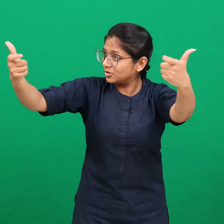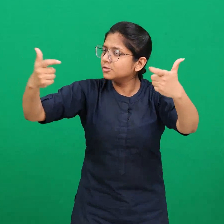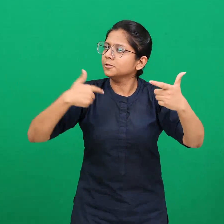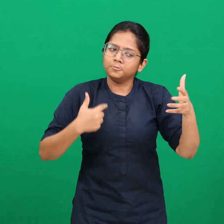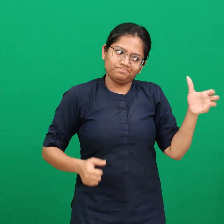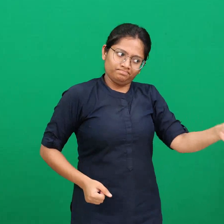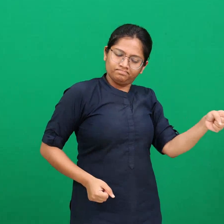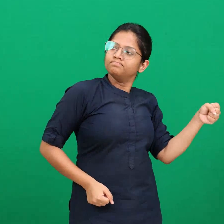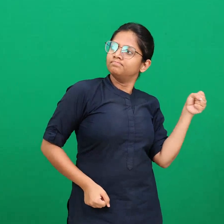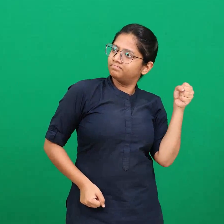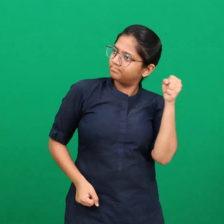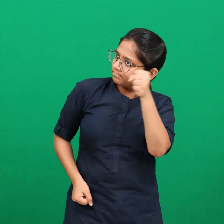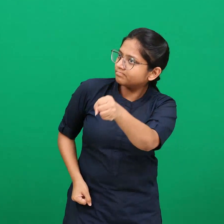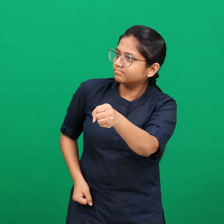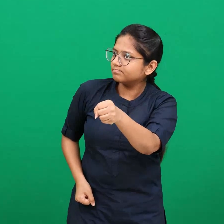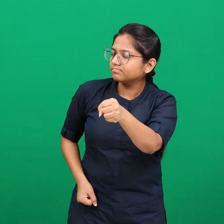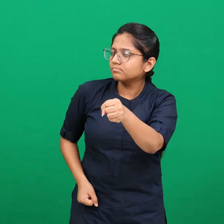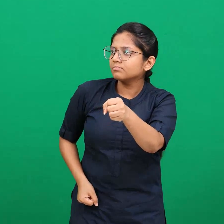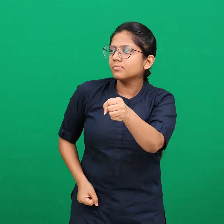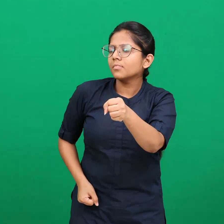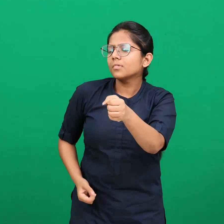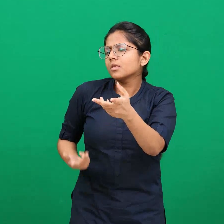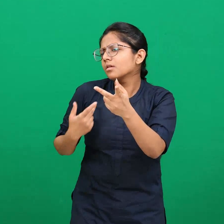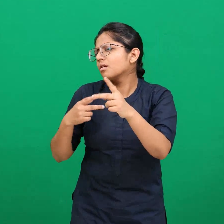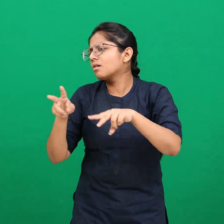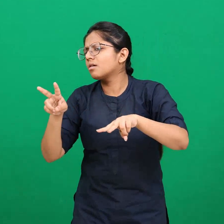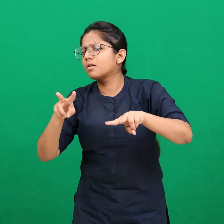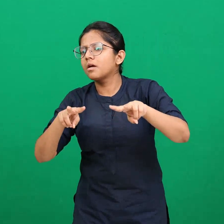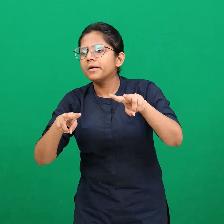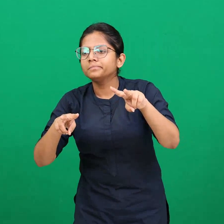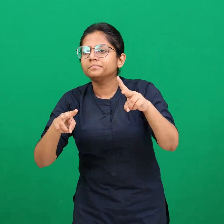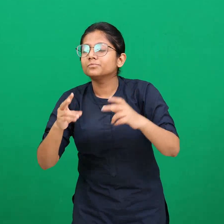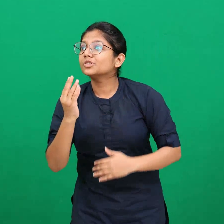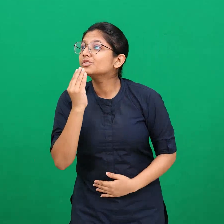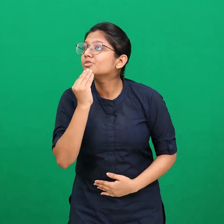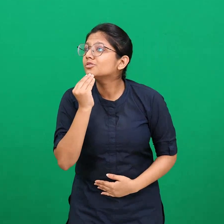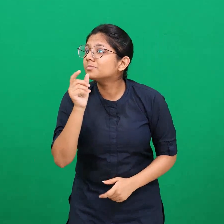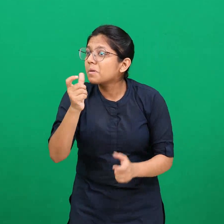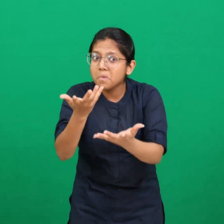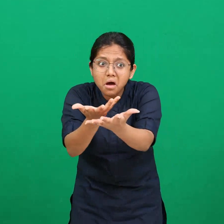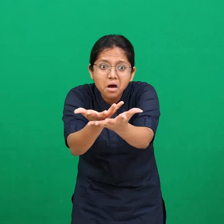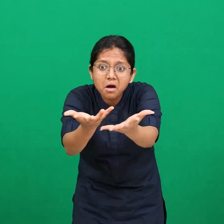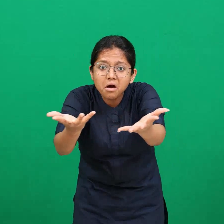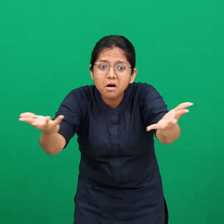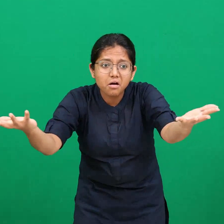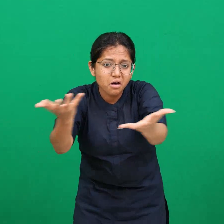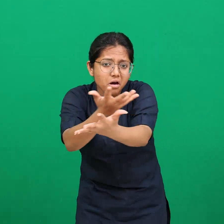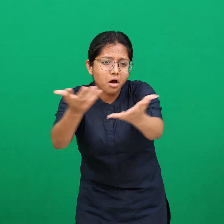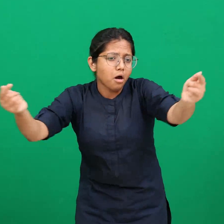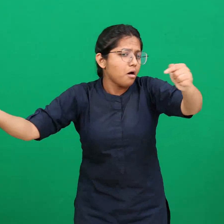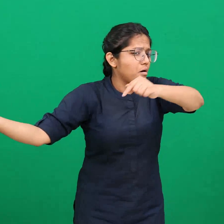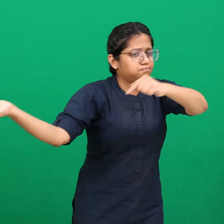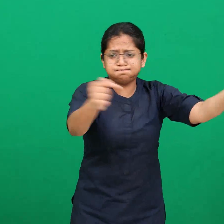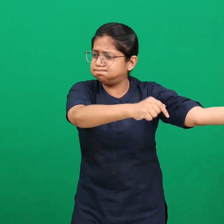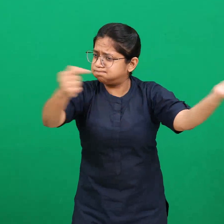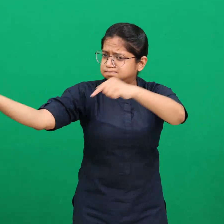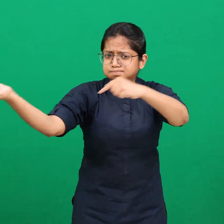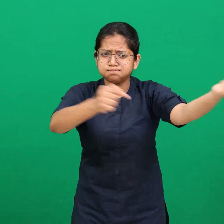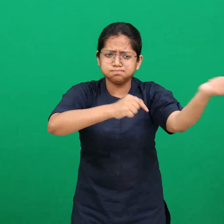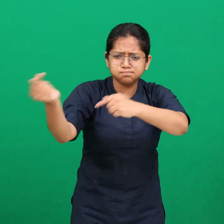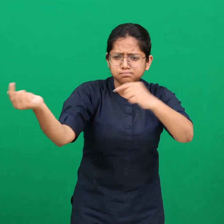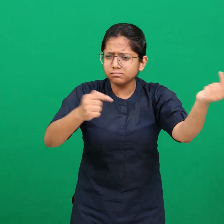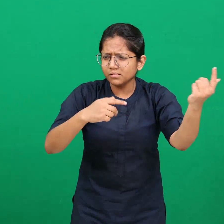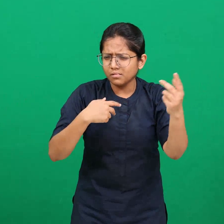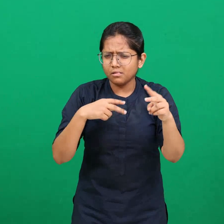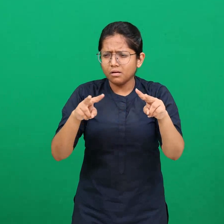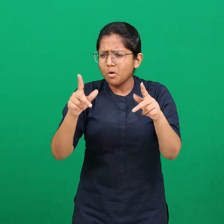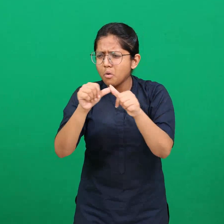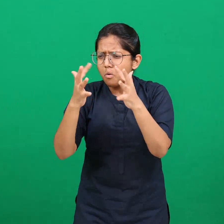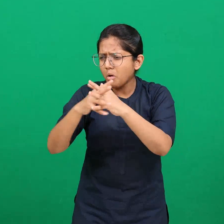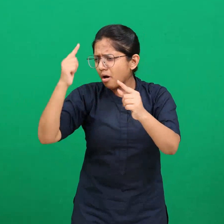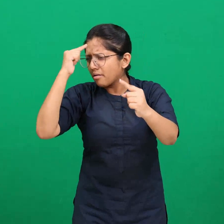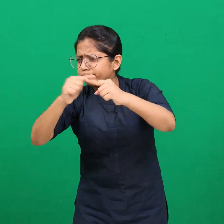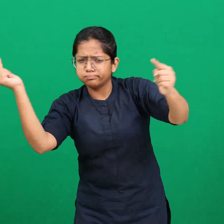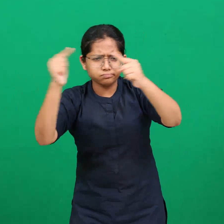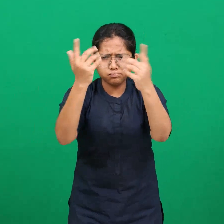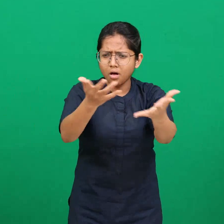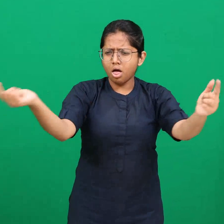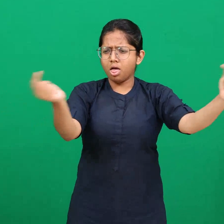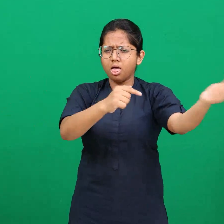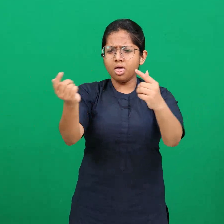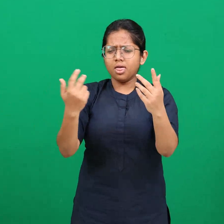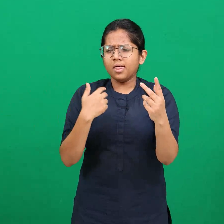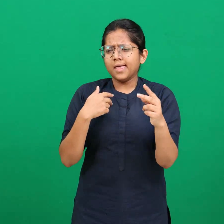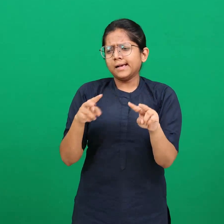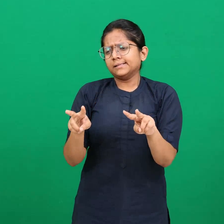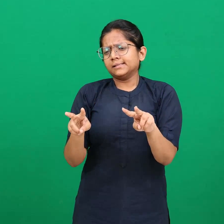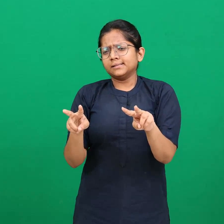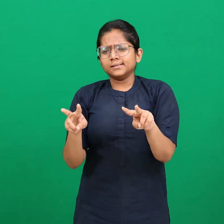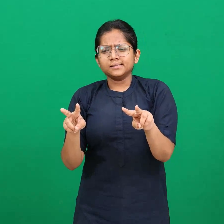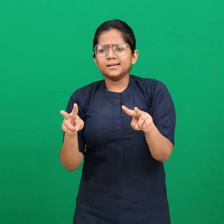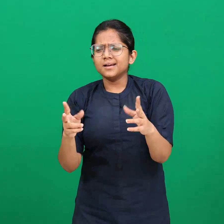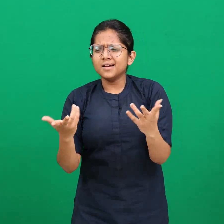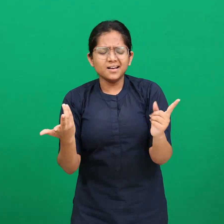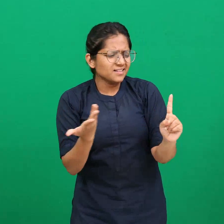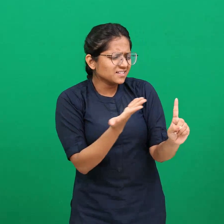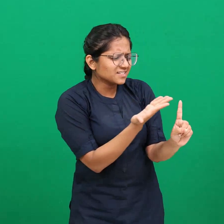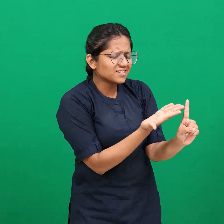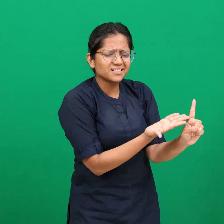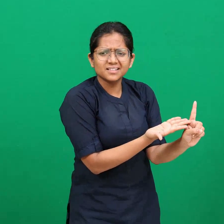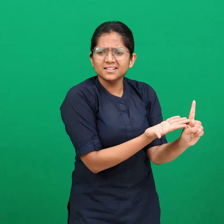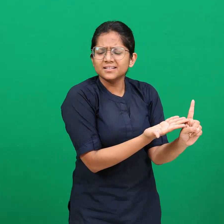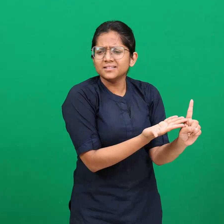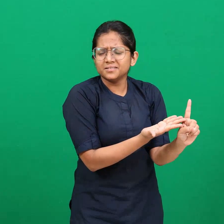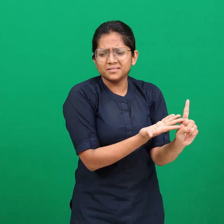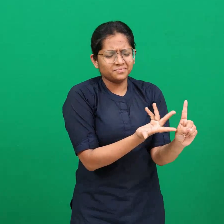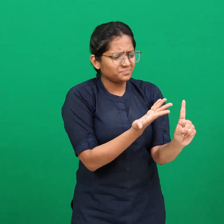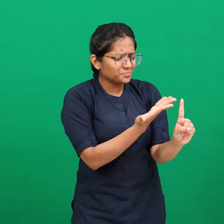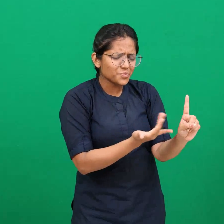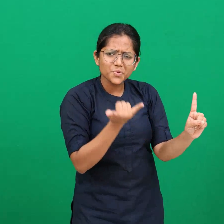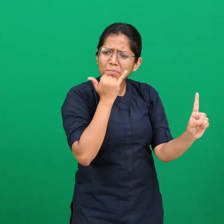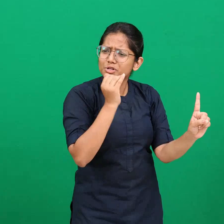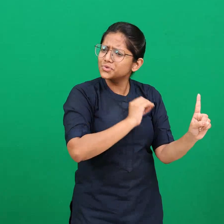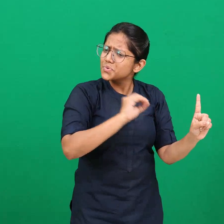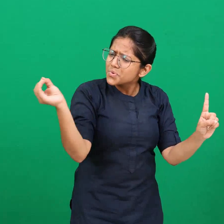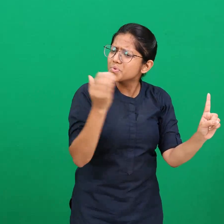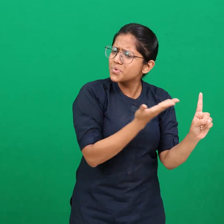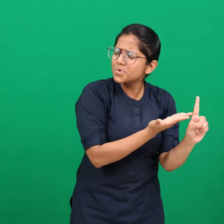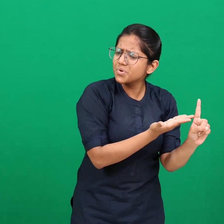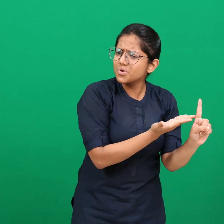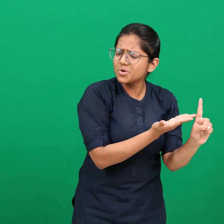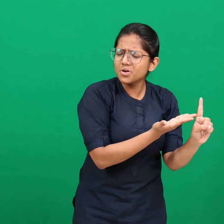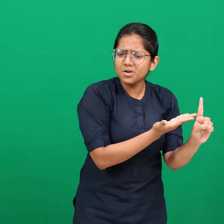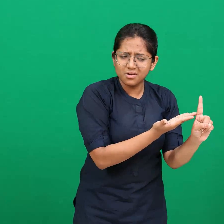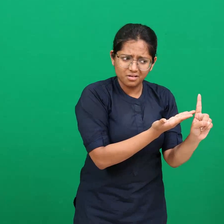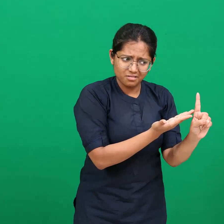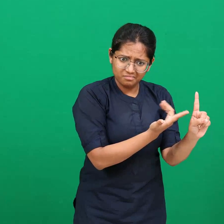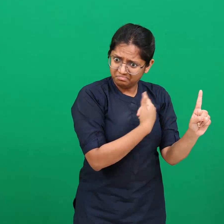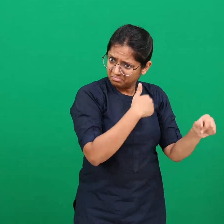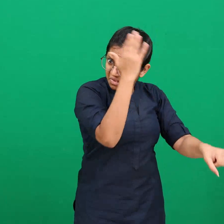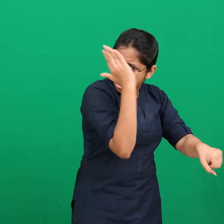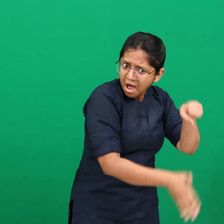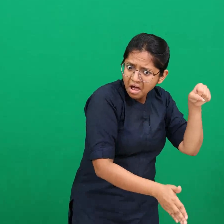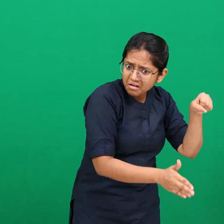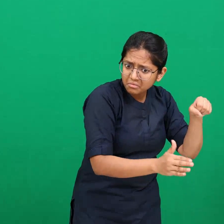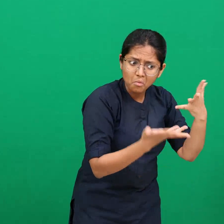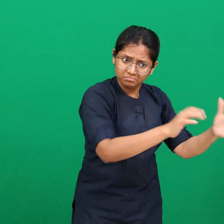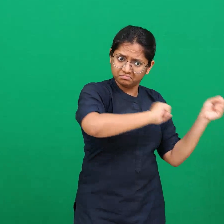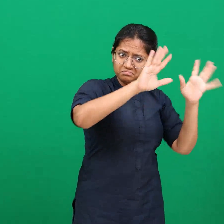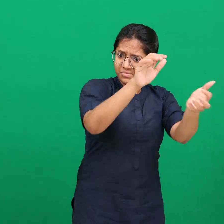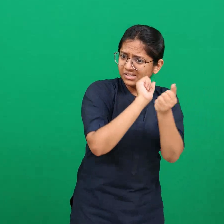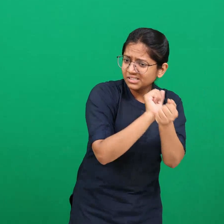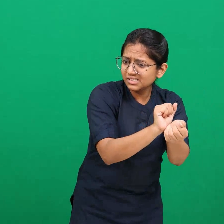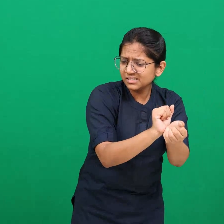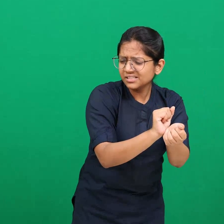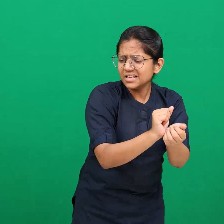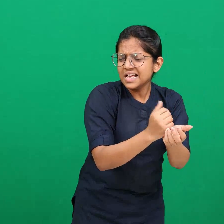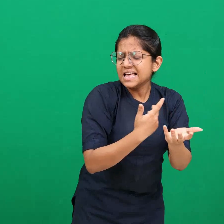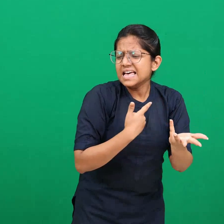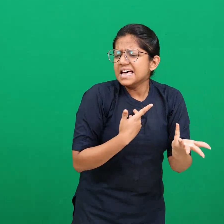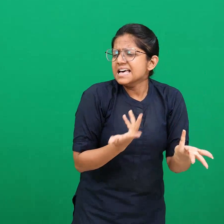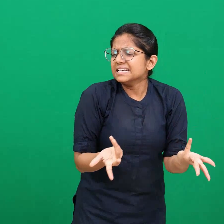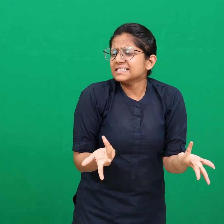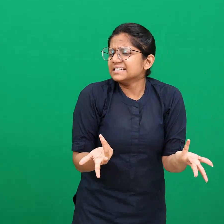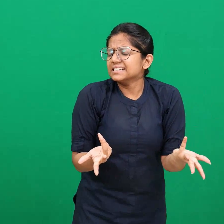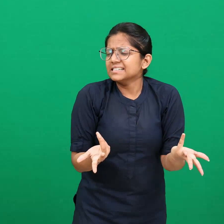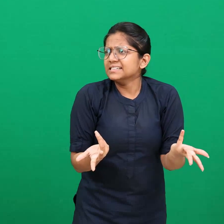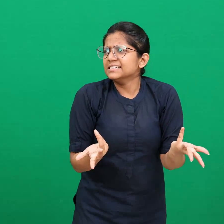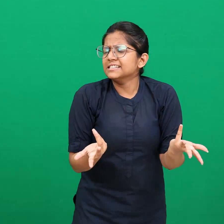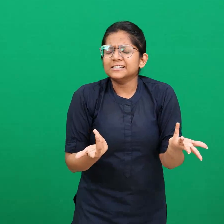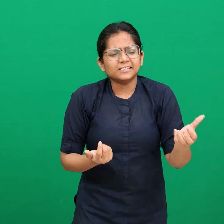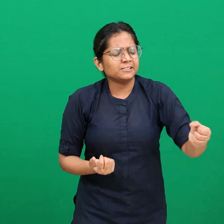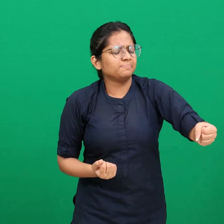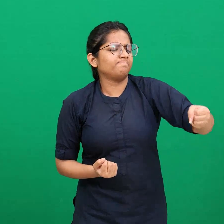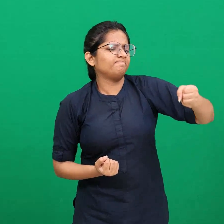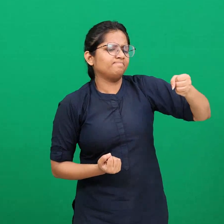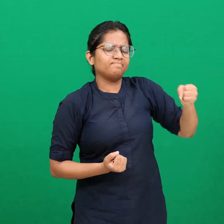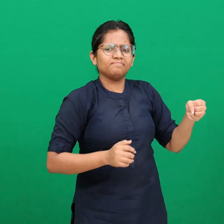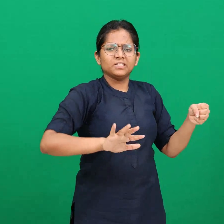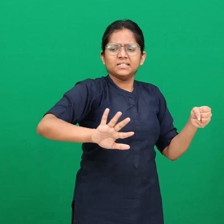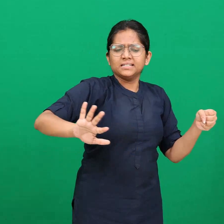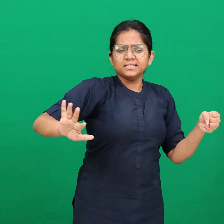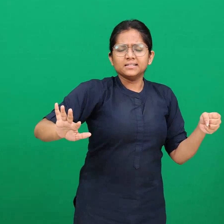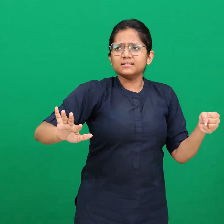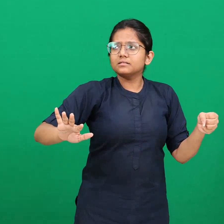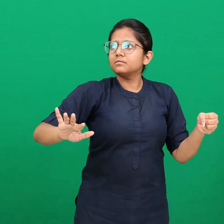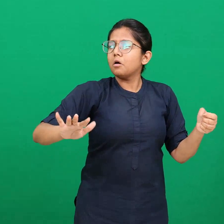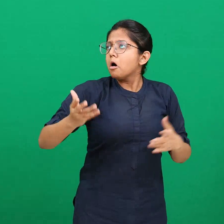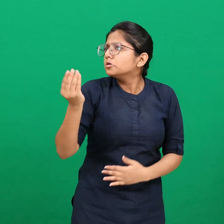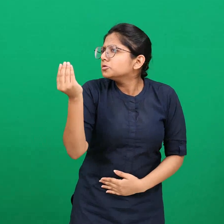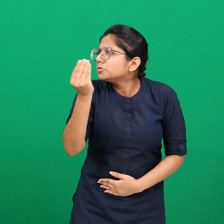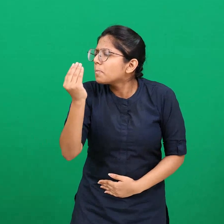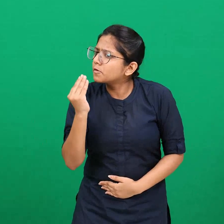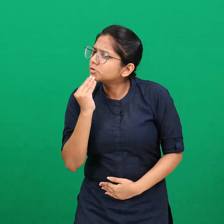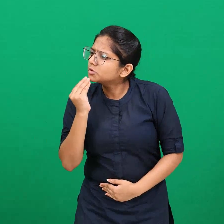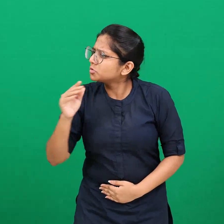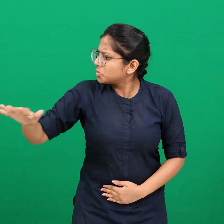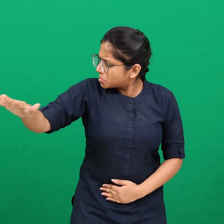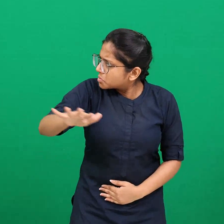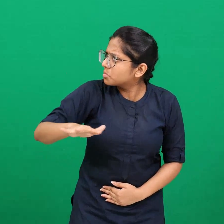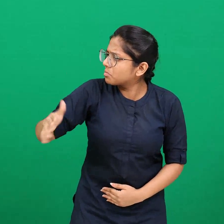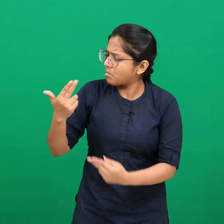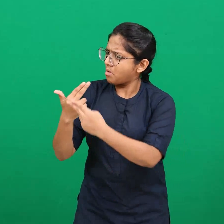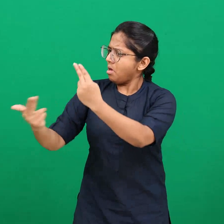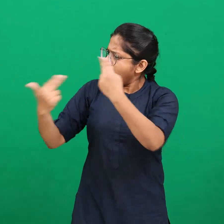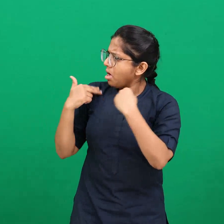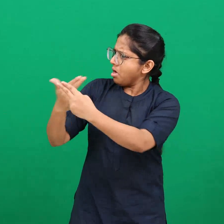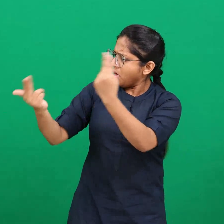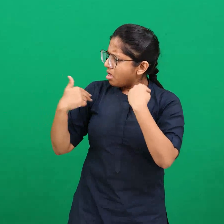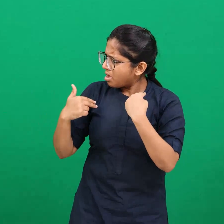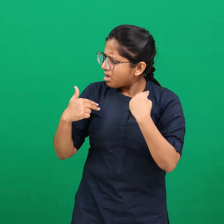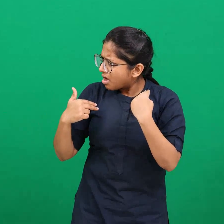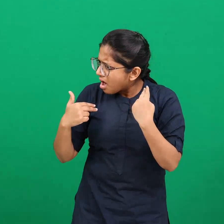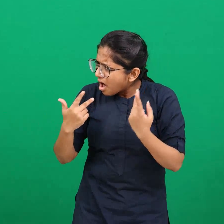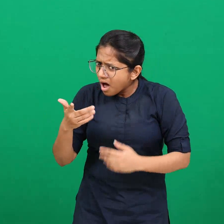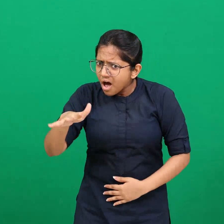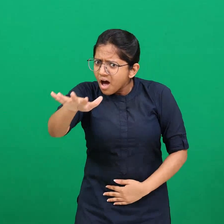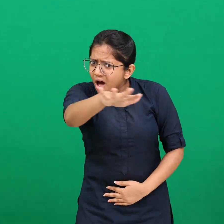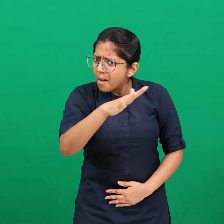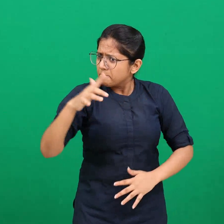I found that the accusation involved questions about their own law, but there was no charge worthy of death or imprisonment.